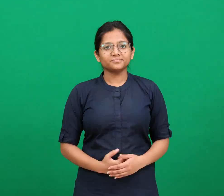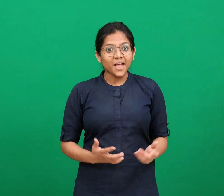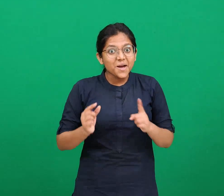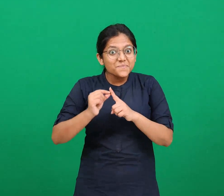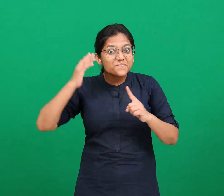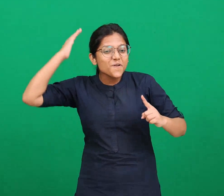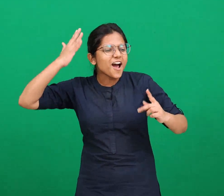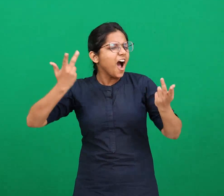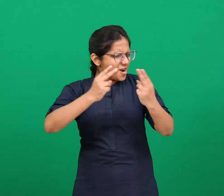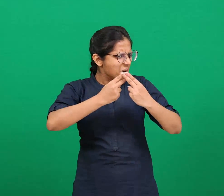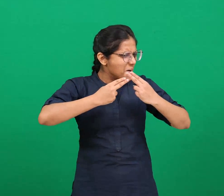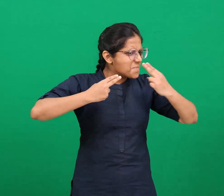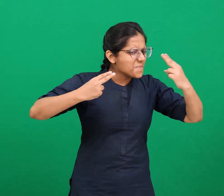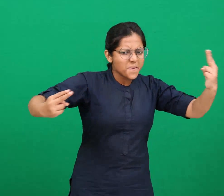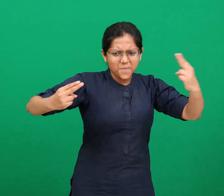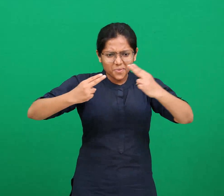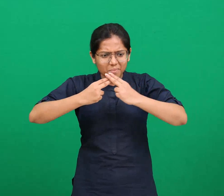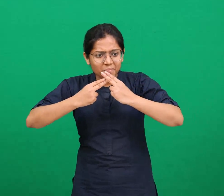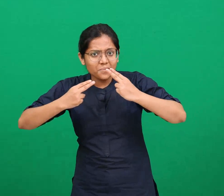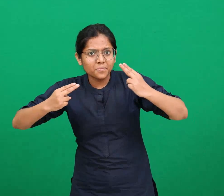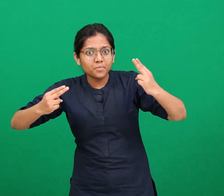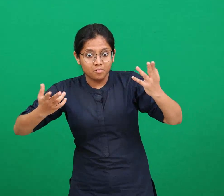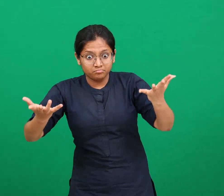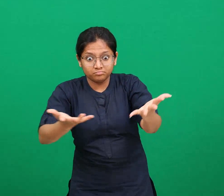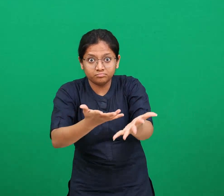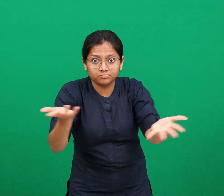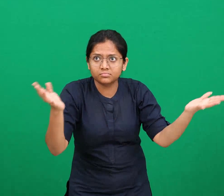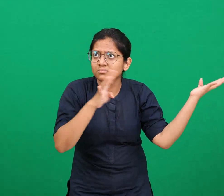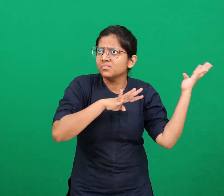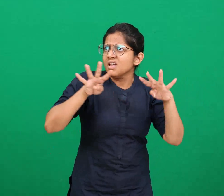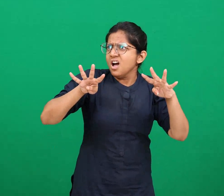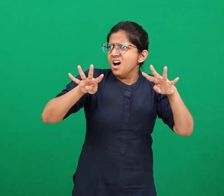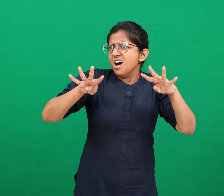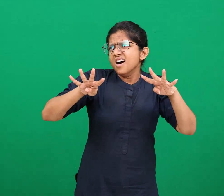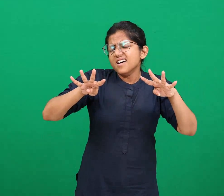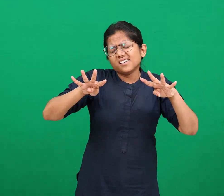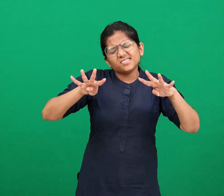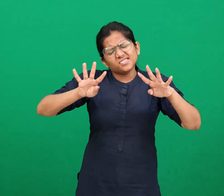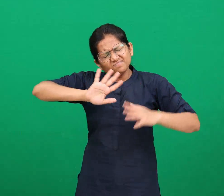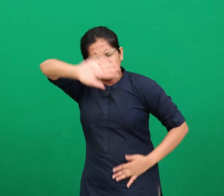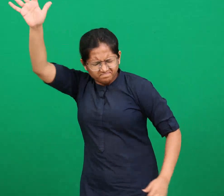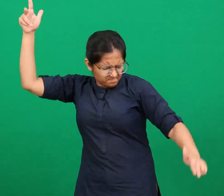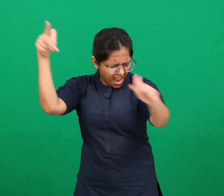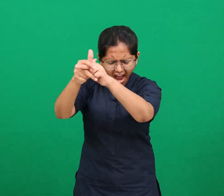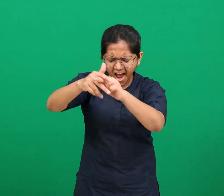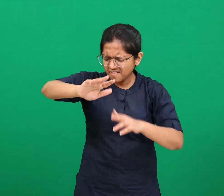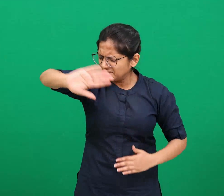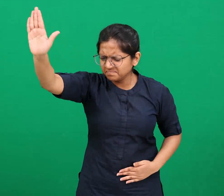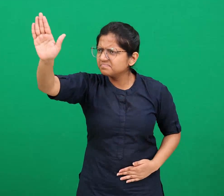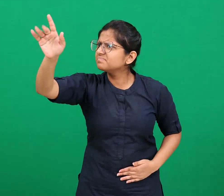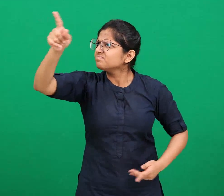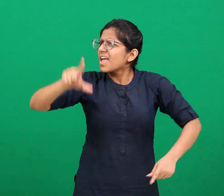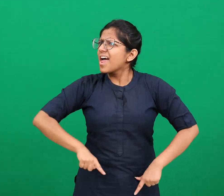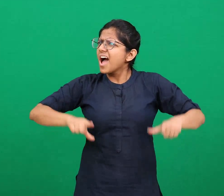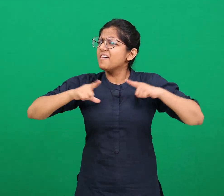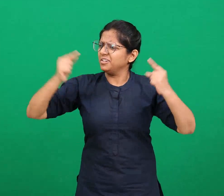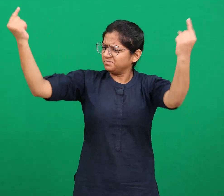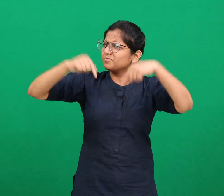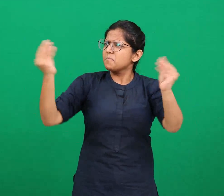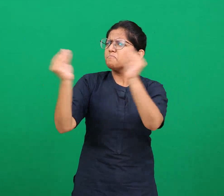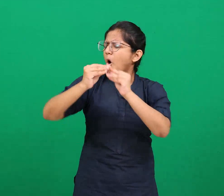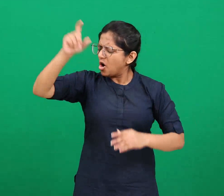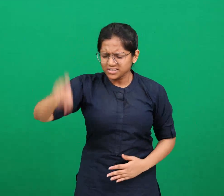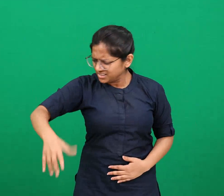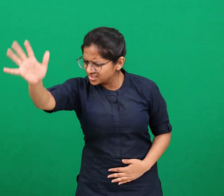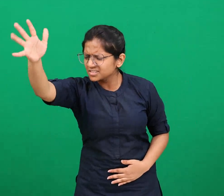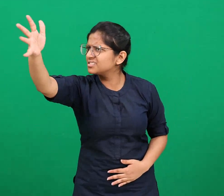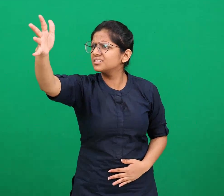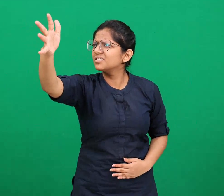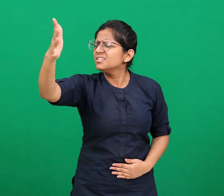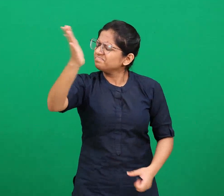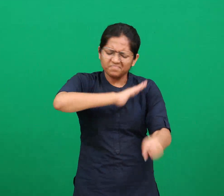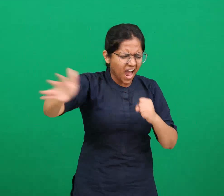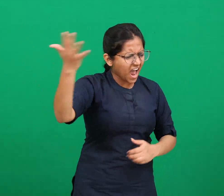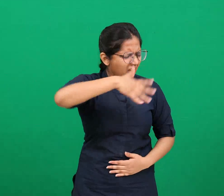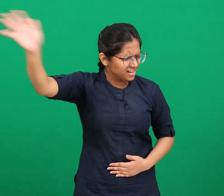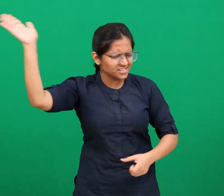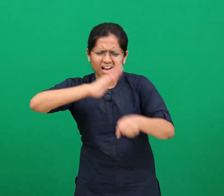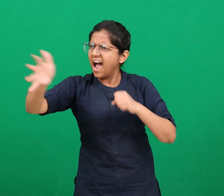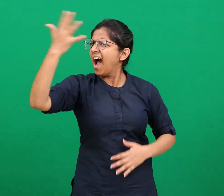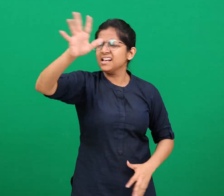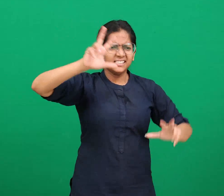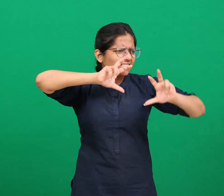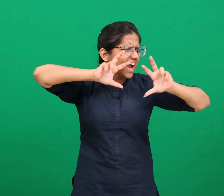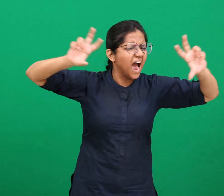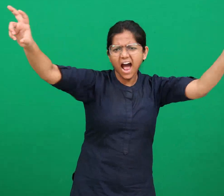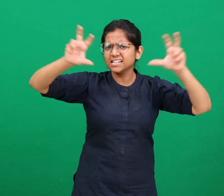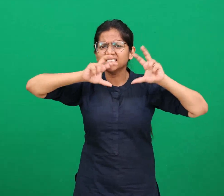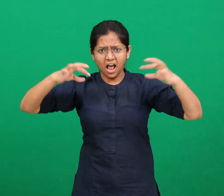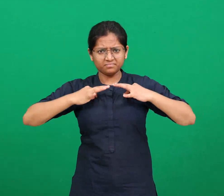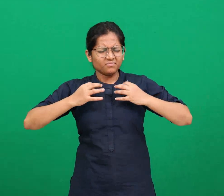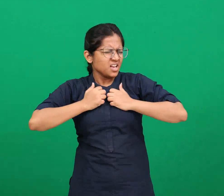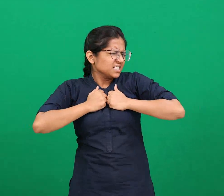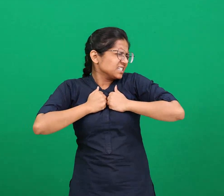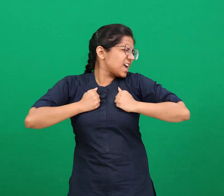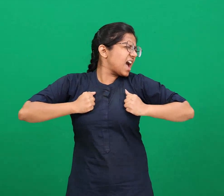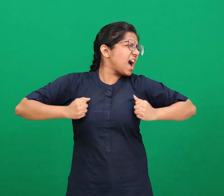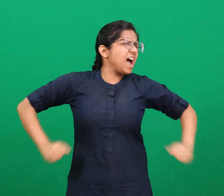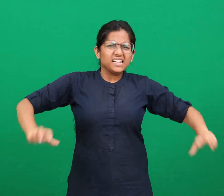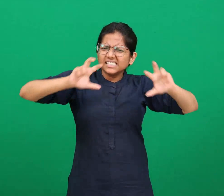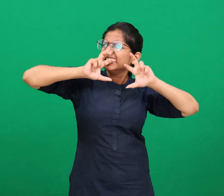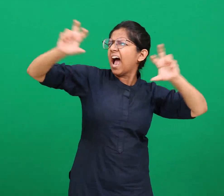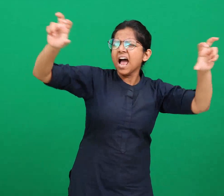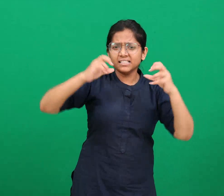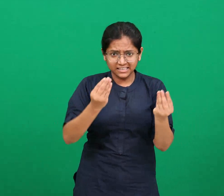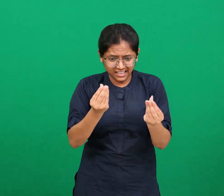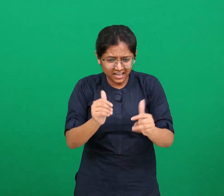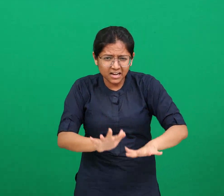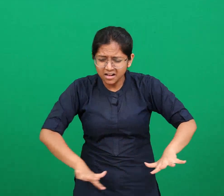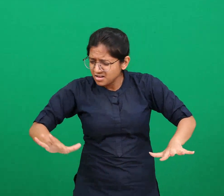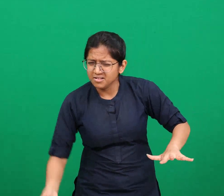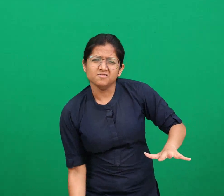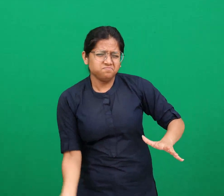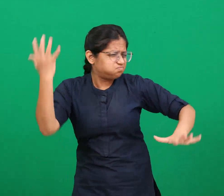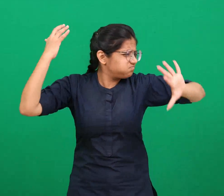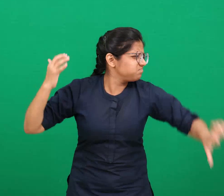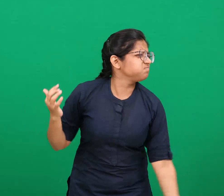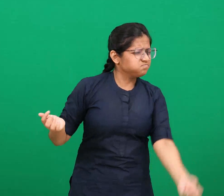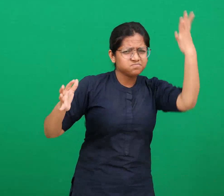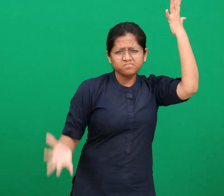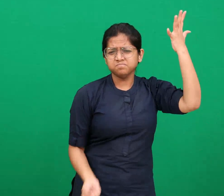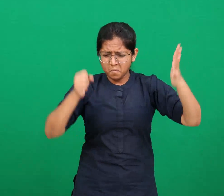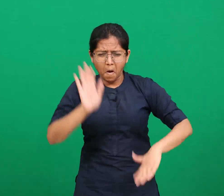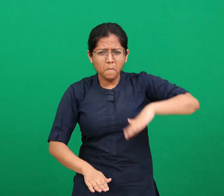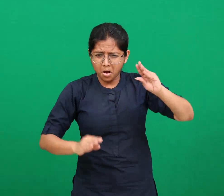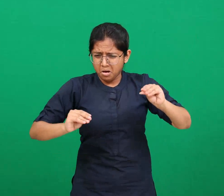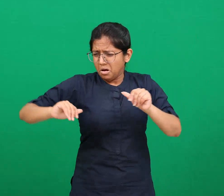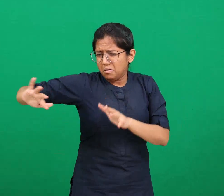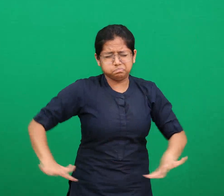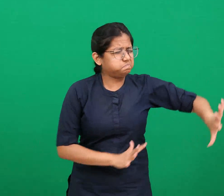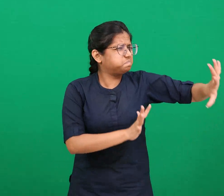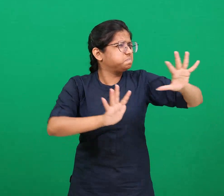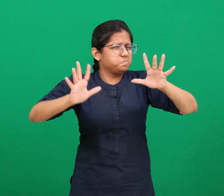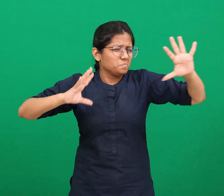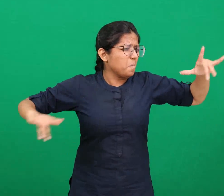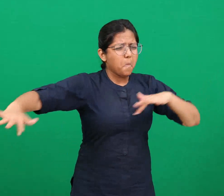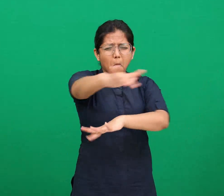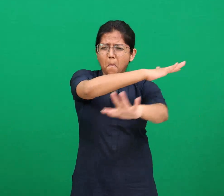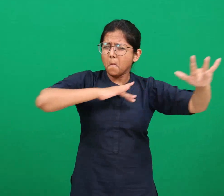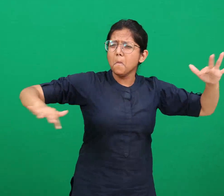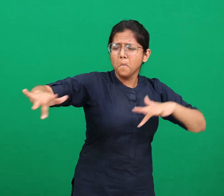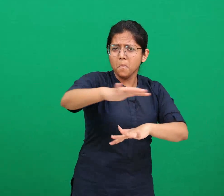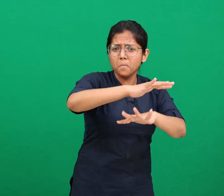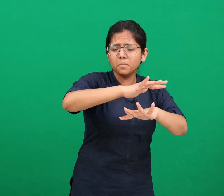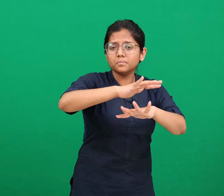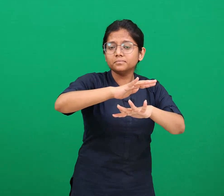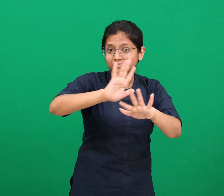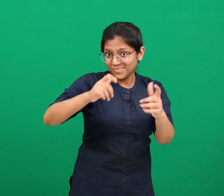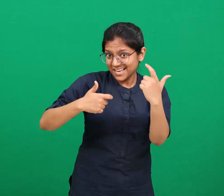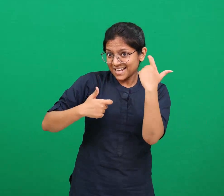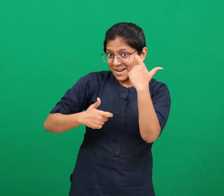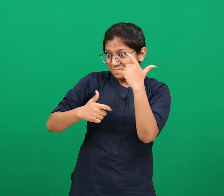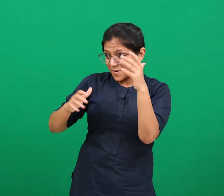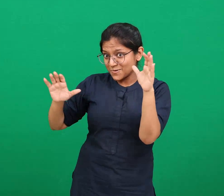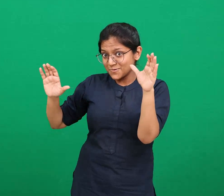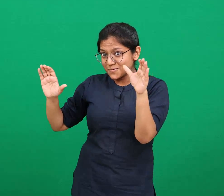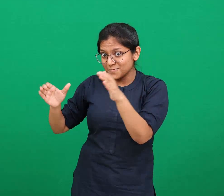The crowd listened to Paul until he made this statement. Then they lifted up their voices and shouted, "Rid the earth of him! He is not fit to live!"